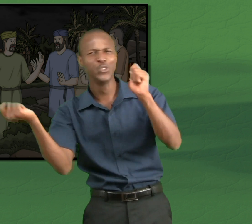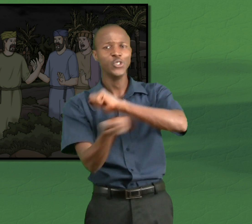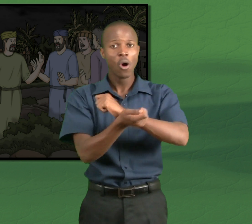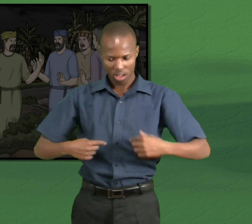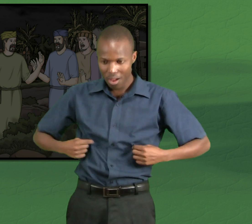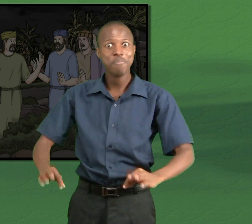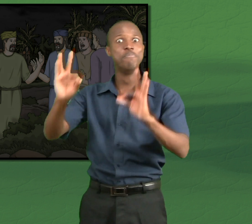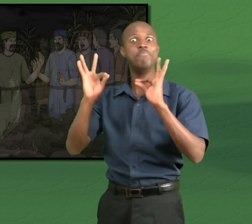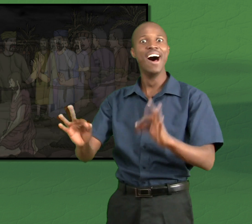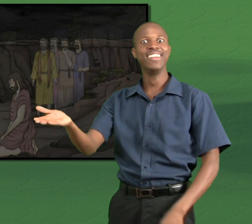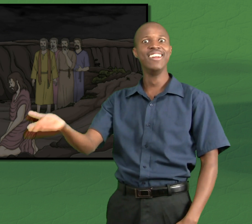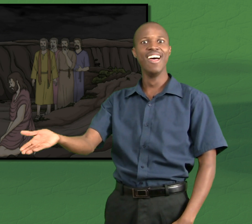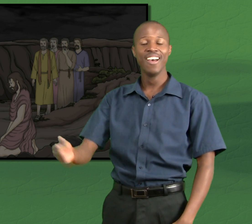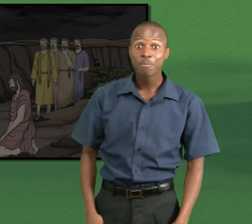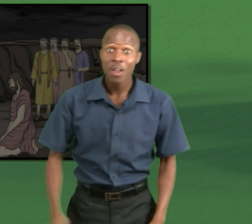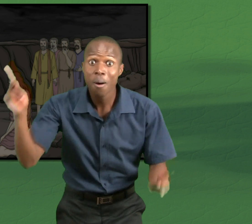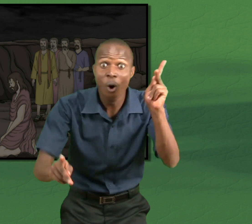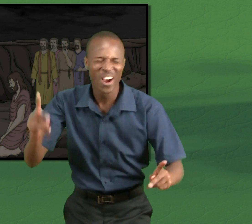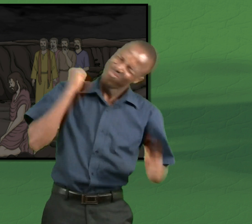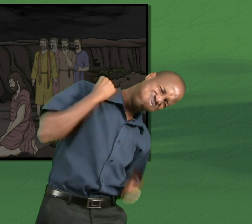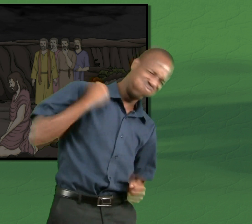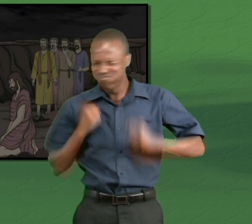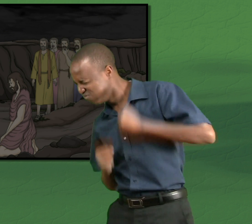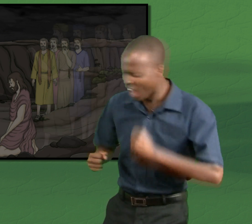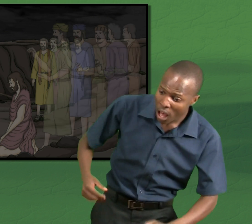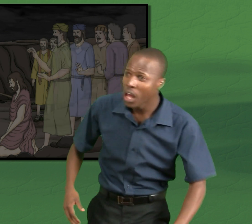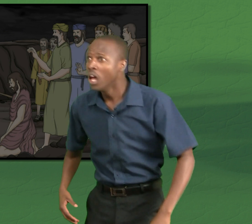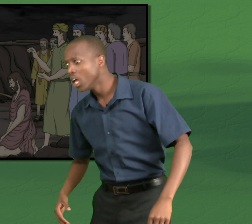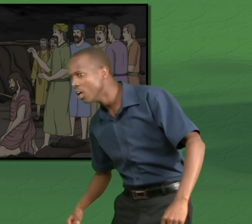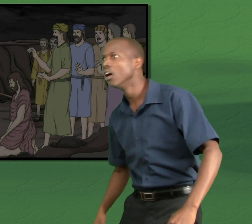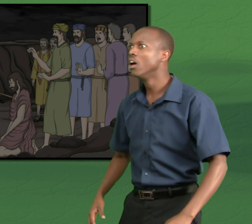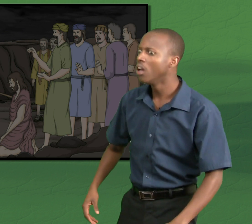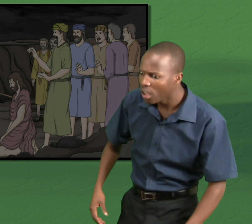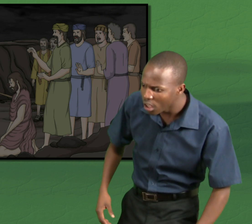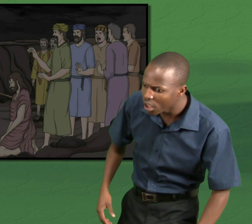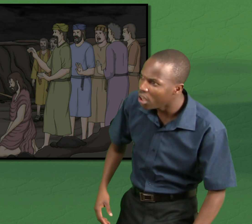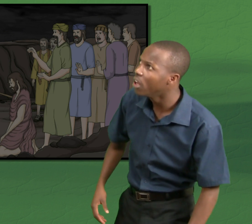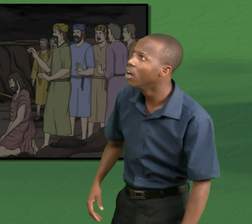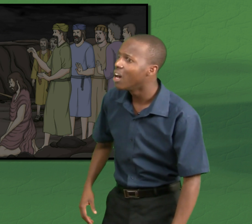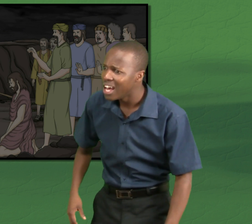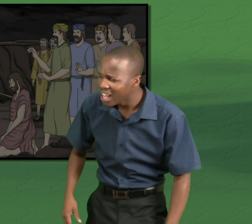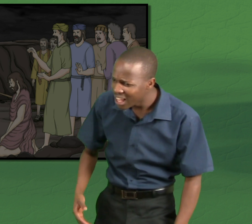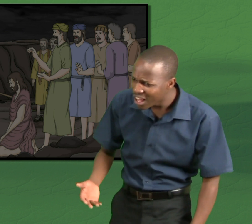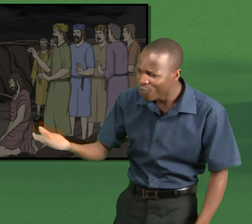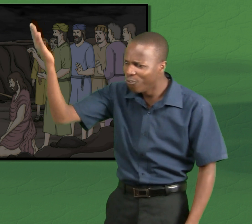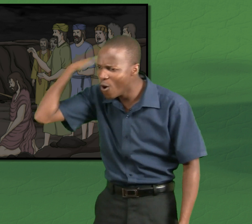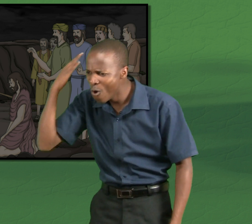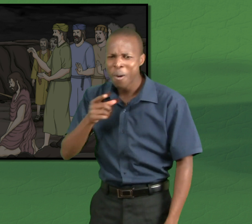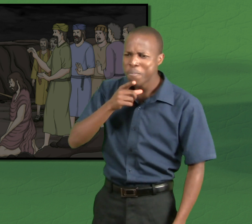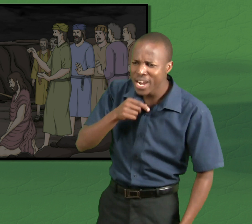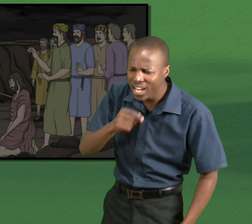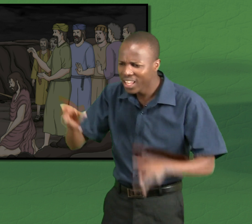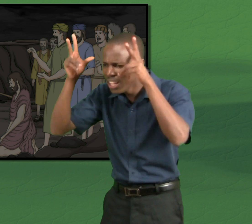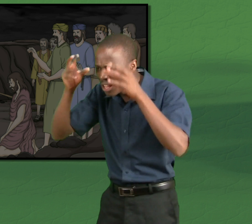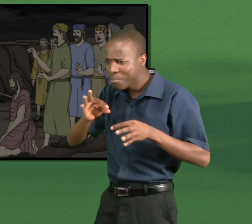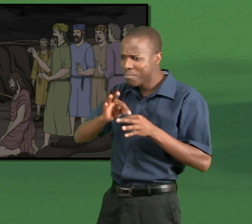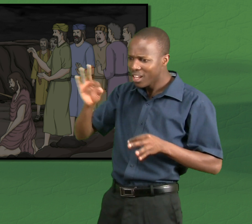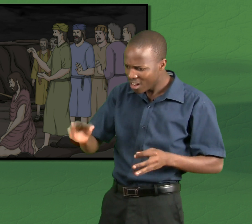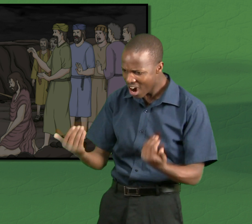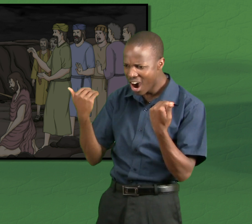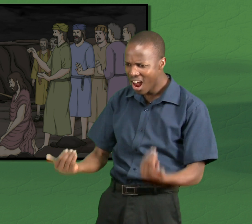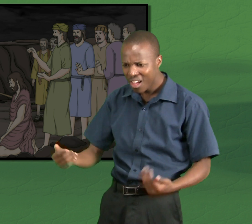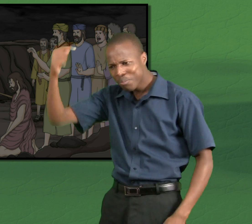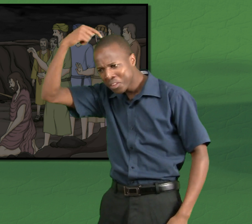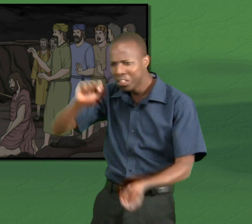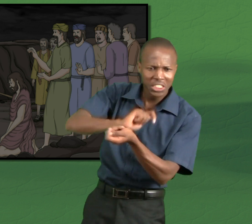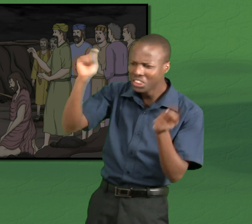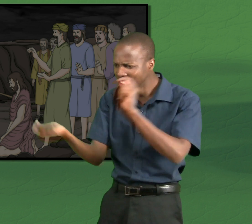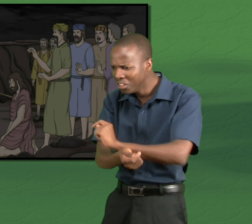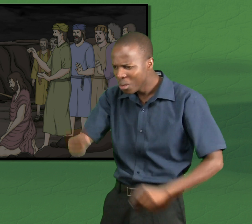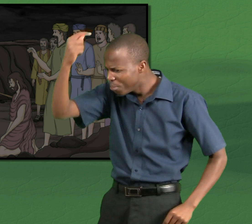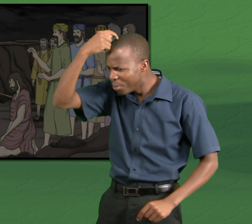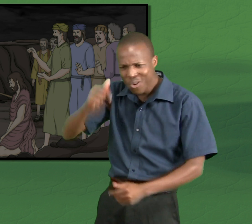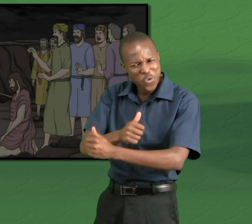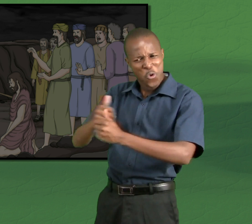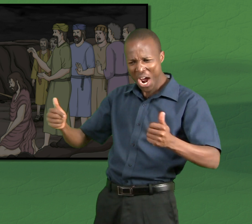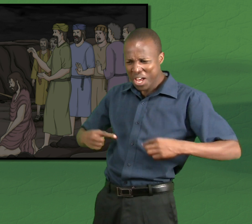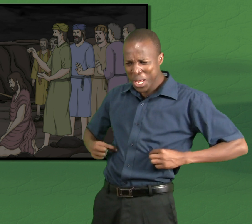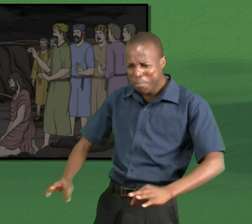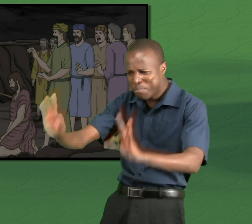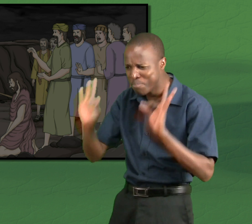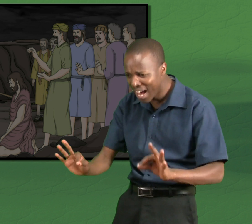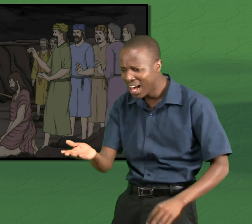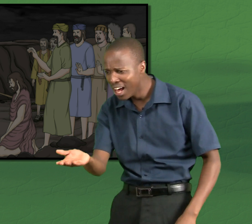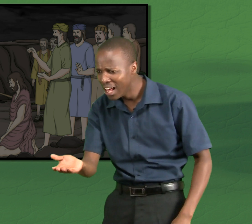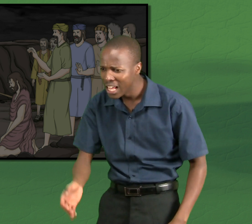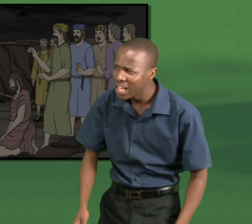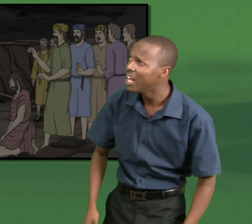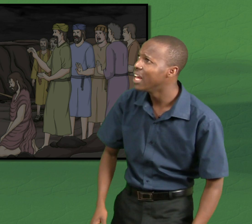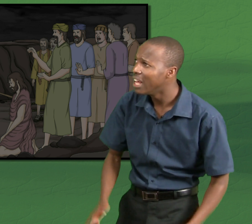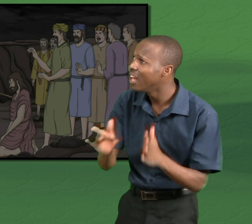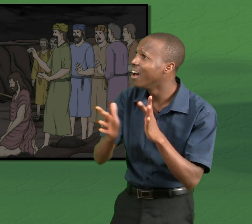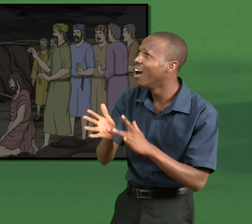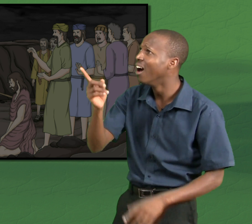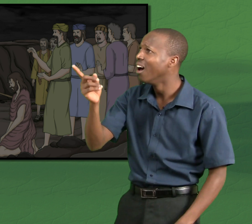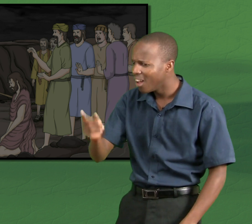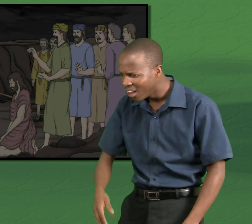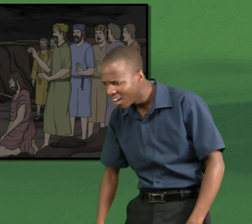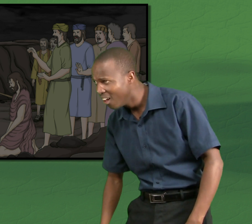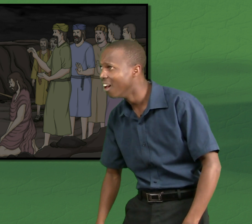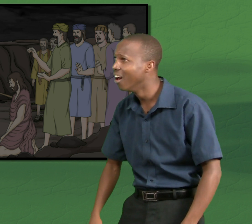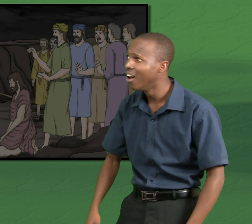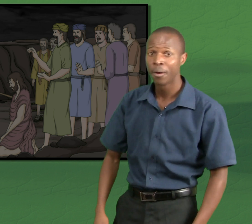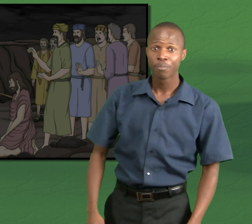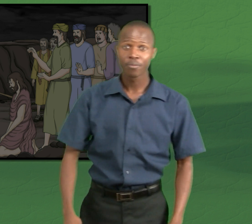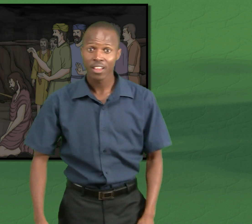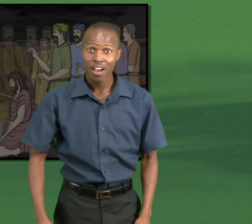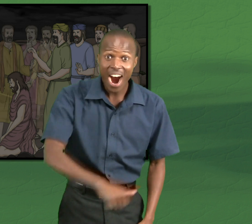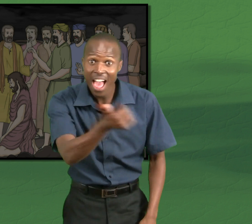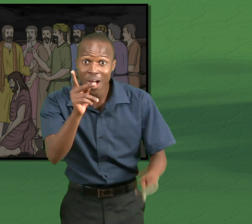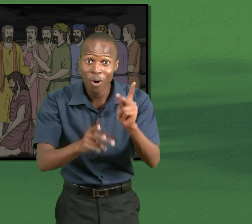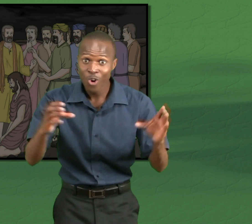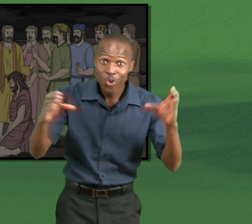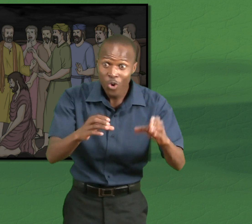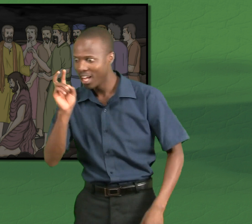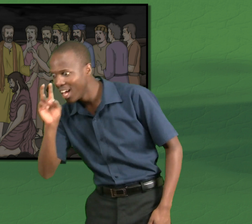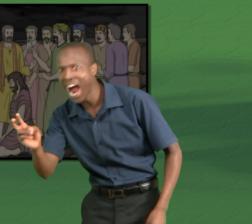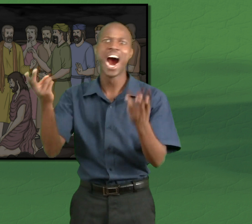When they came to Jesus, they saw the man who had been possessed by the legion of demons sitting there, clothed and in his right mind;